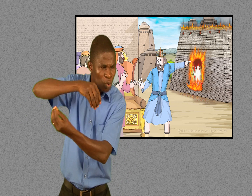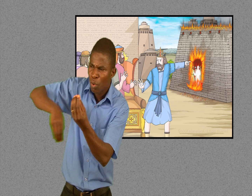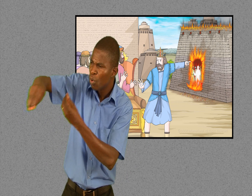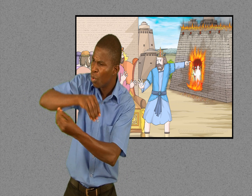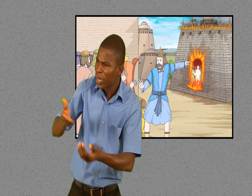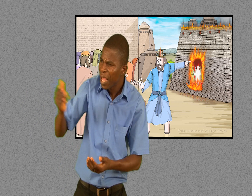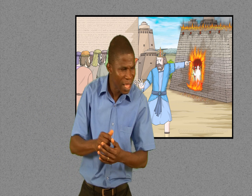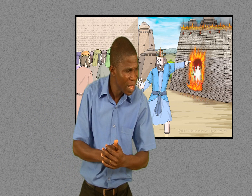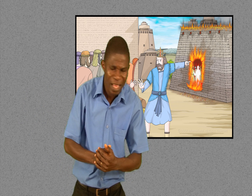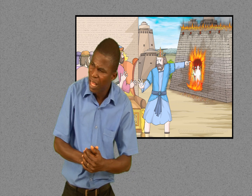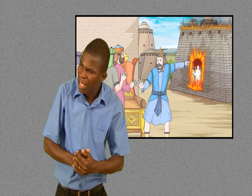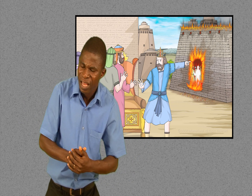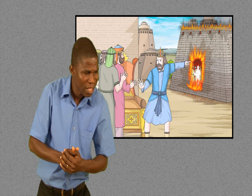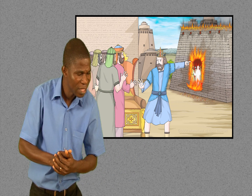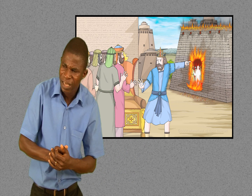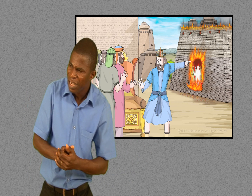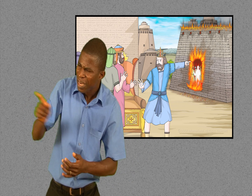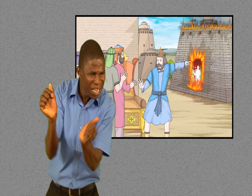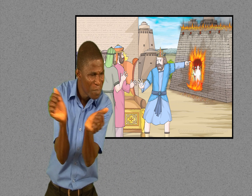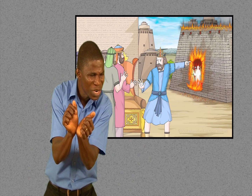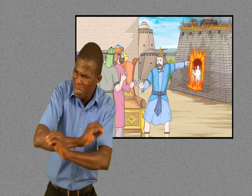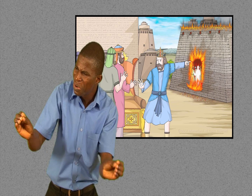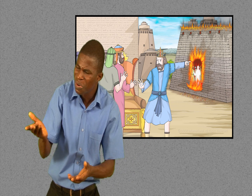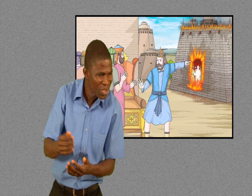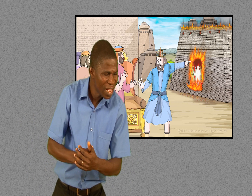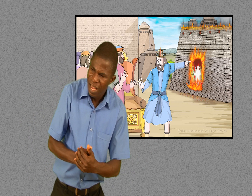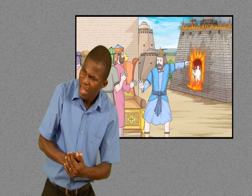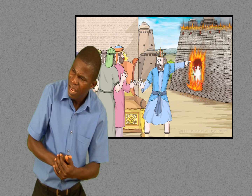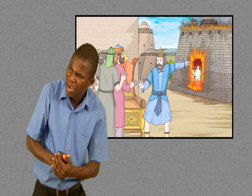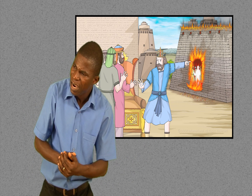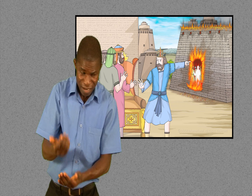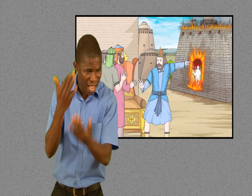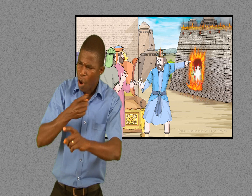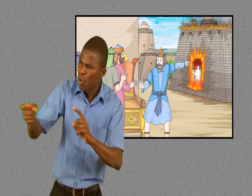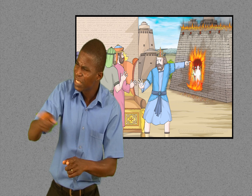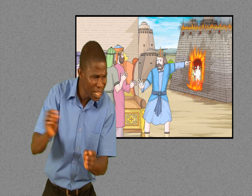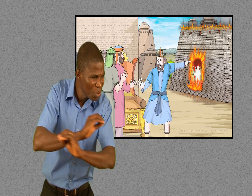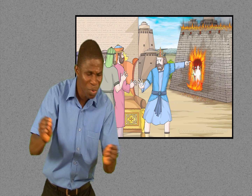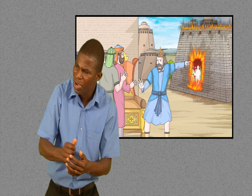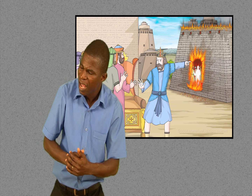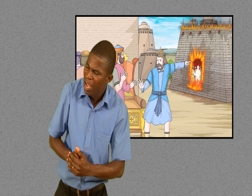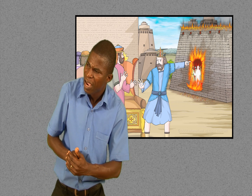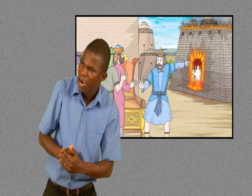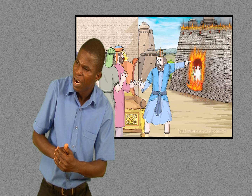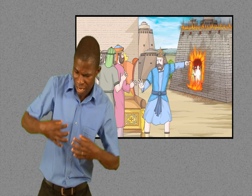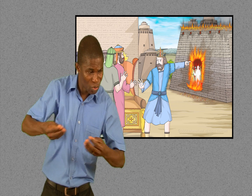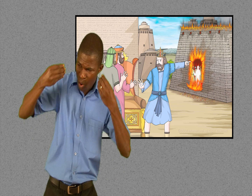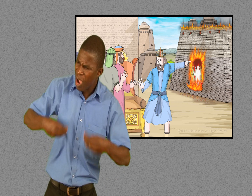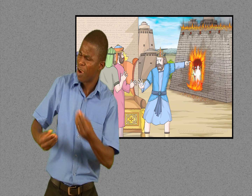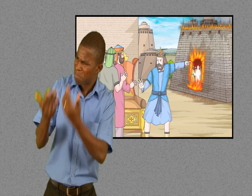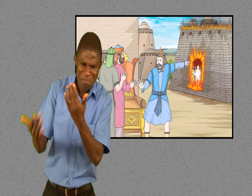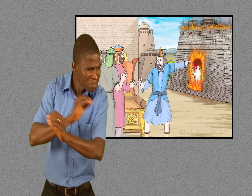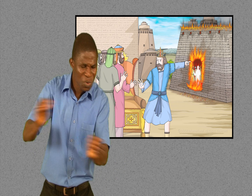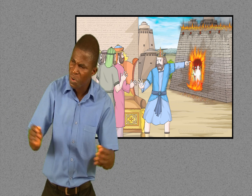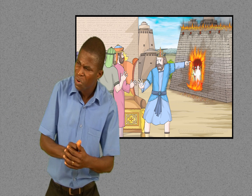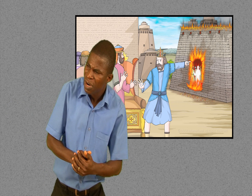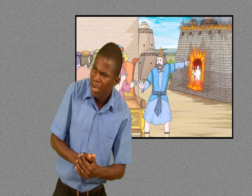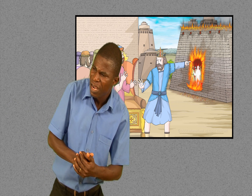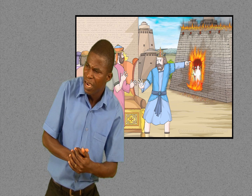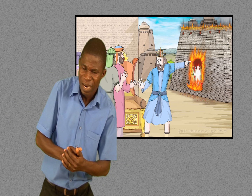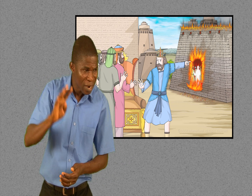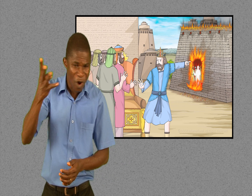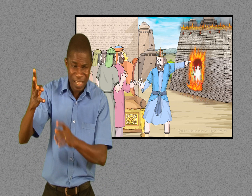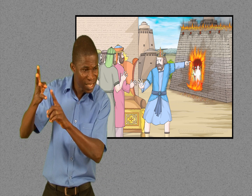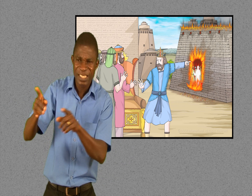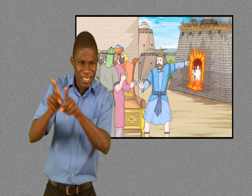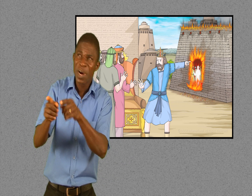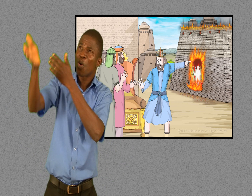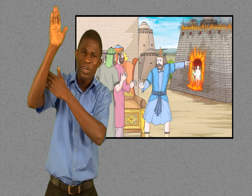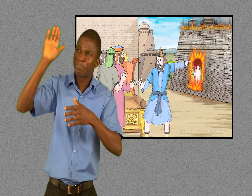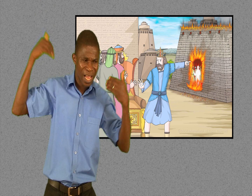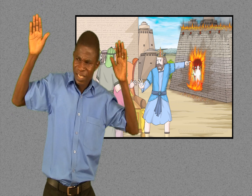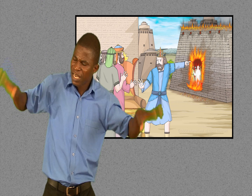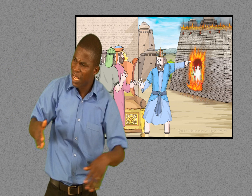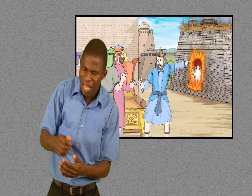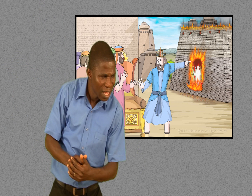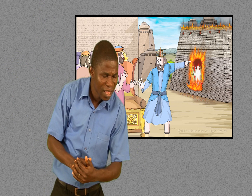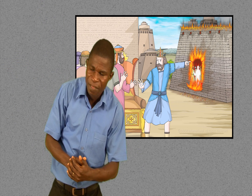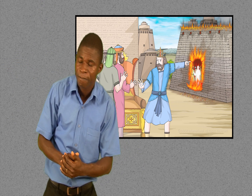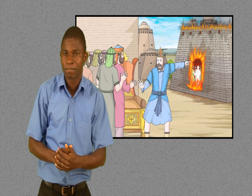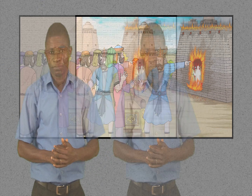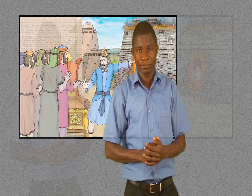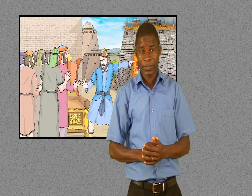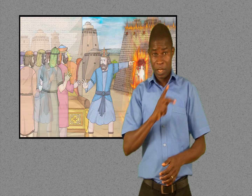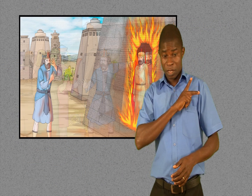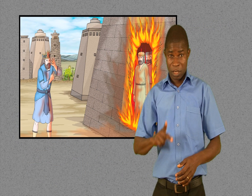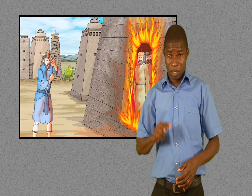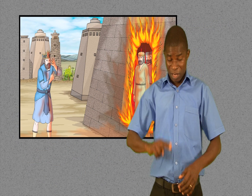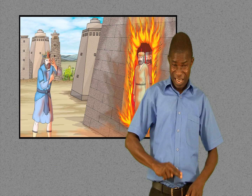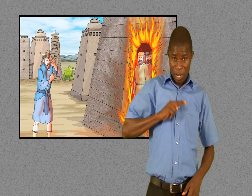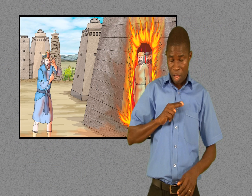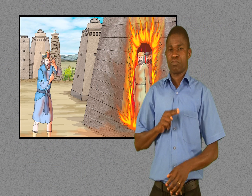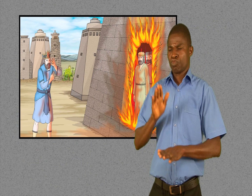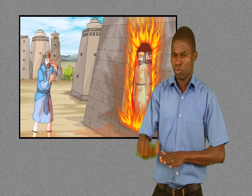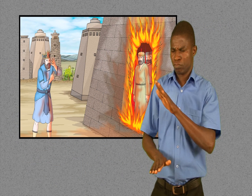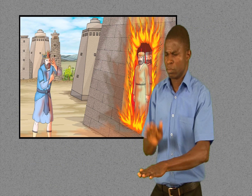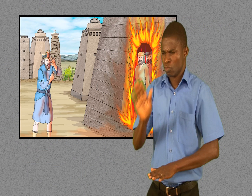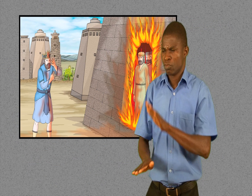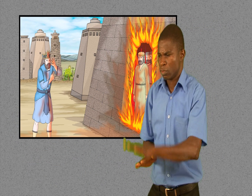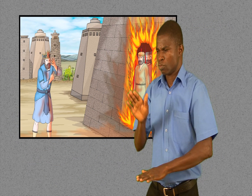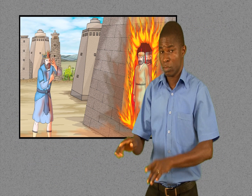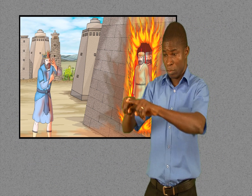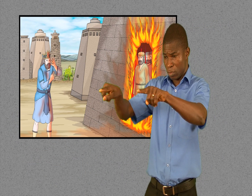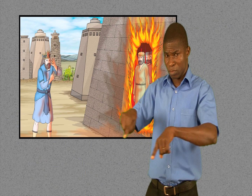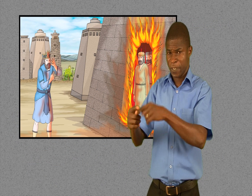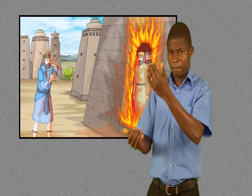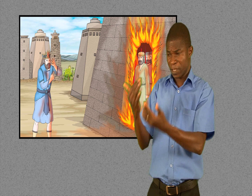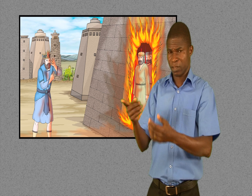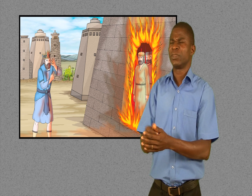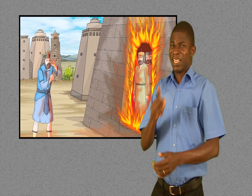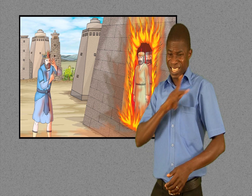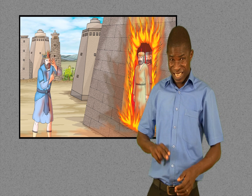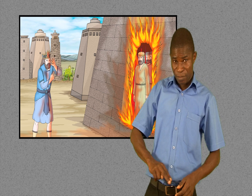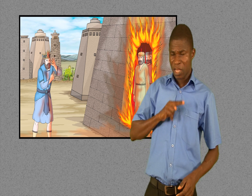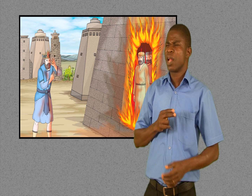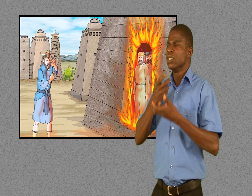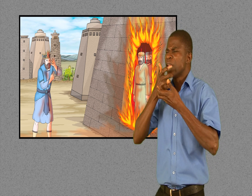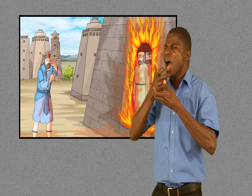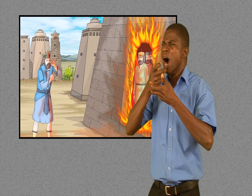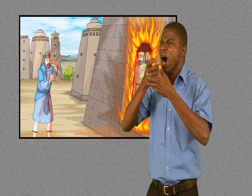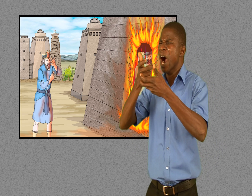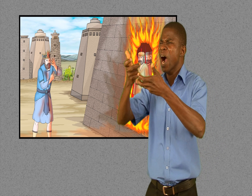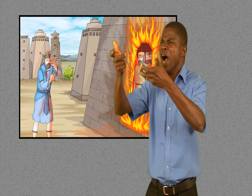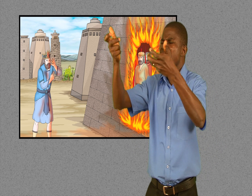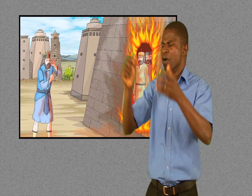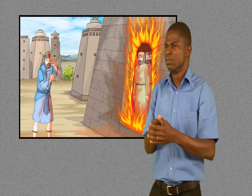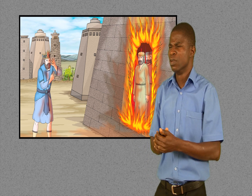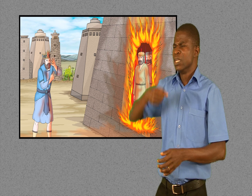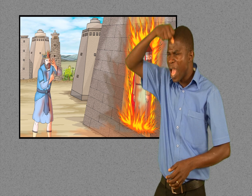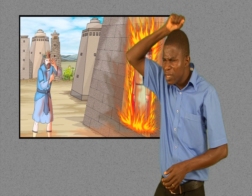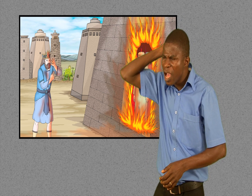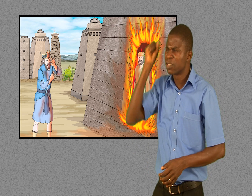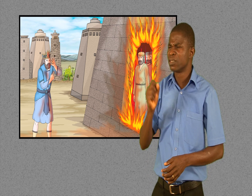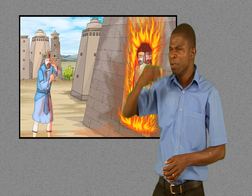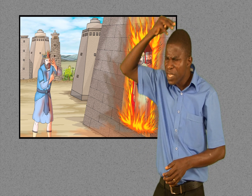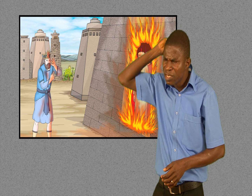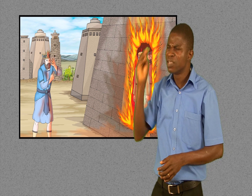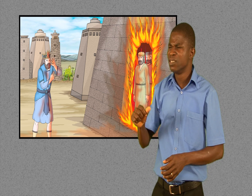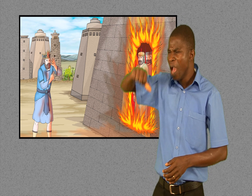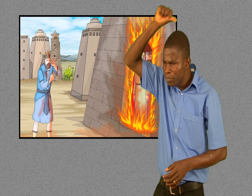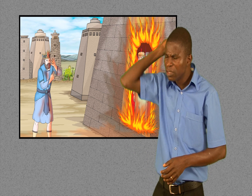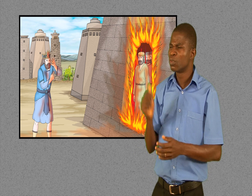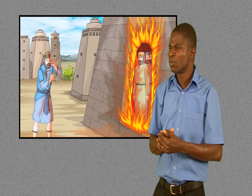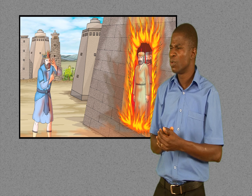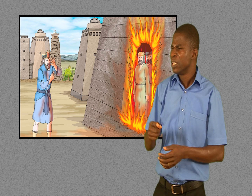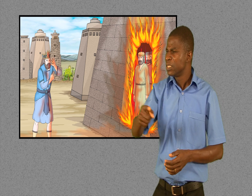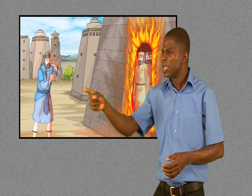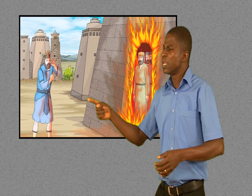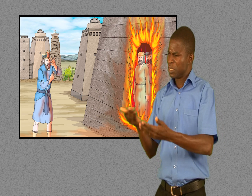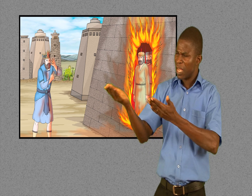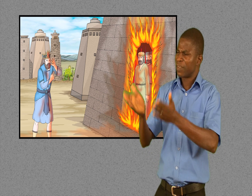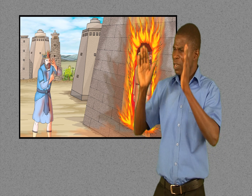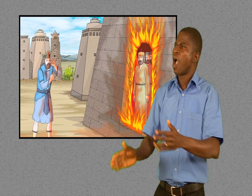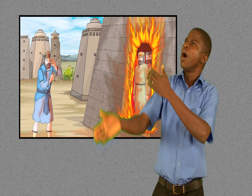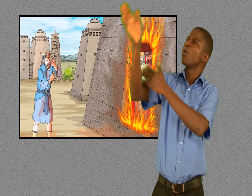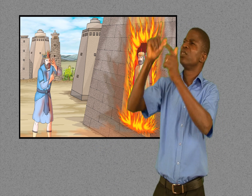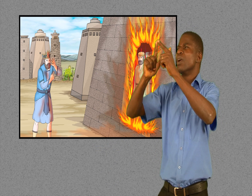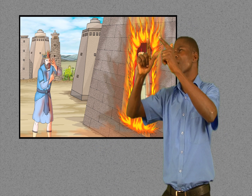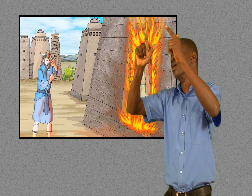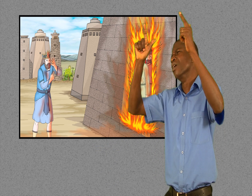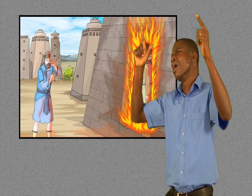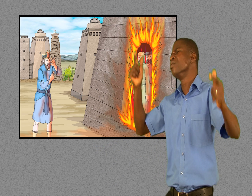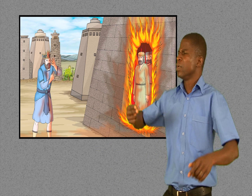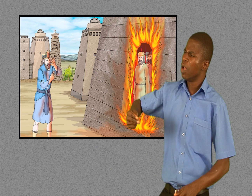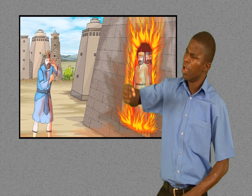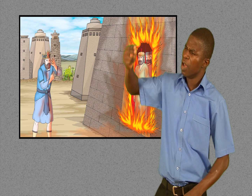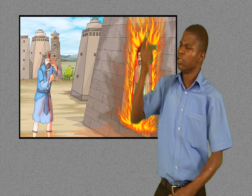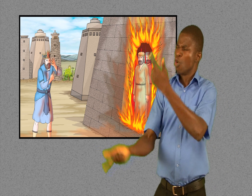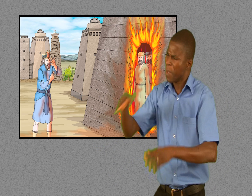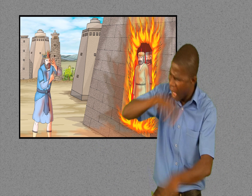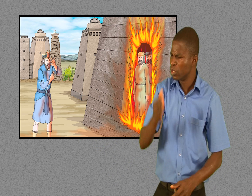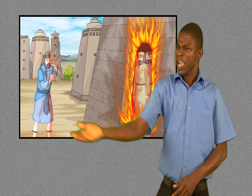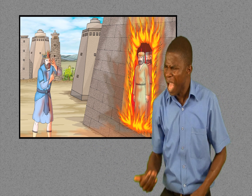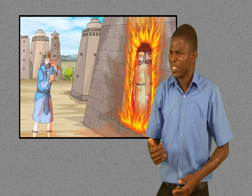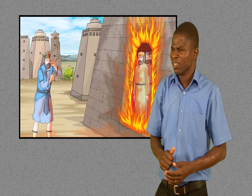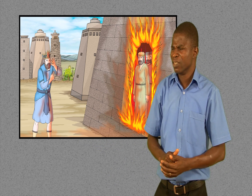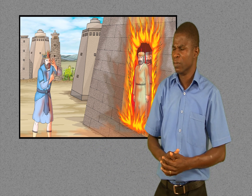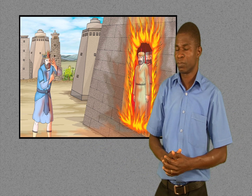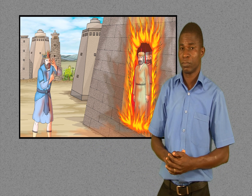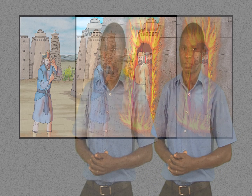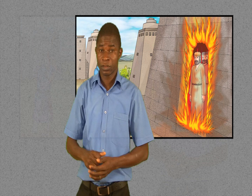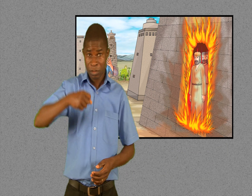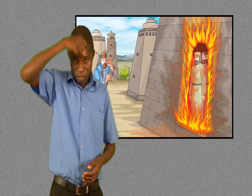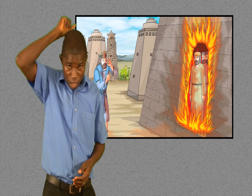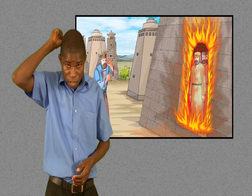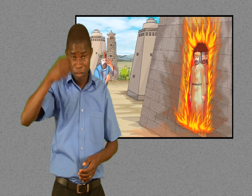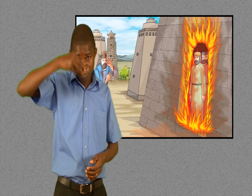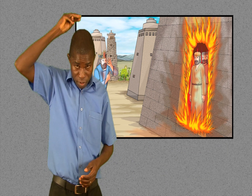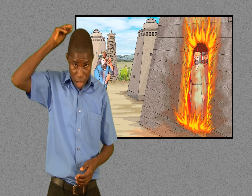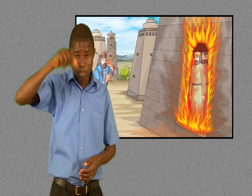“Certainly, O king,” they replied. “Look!” he exclaimed. “I see four men, unbound and unharmed, walking around in the fire—and the fourth looks like a son of the gods!”